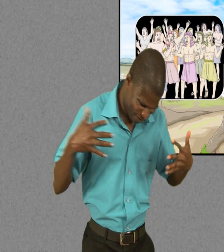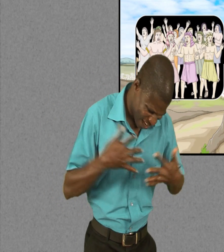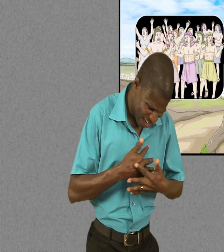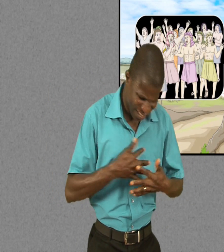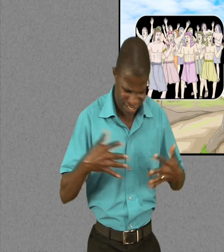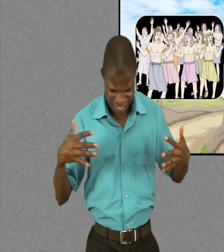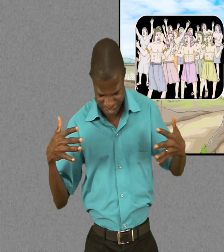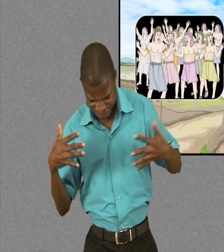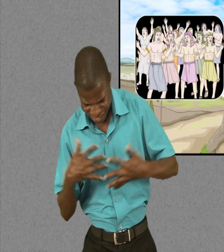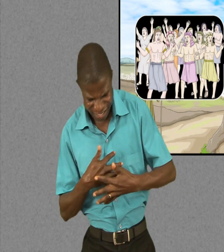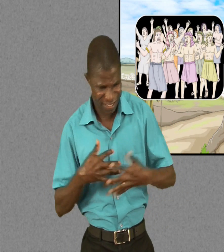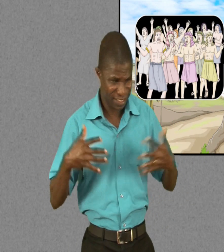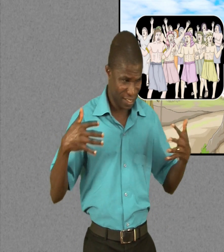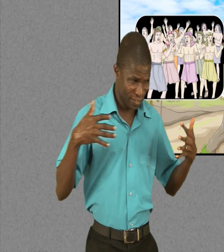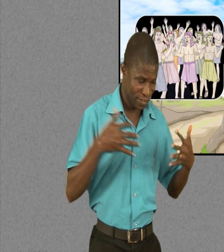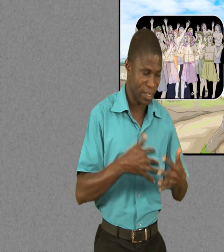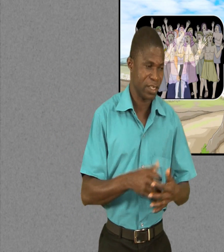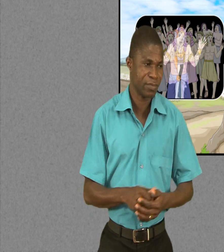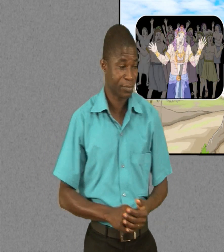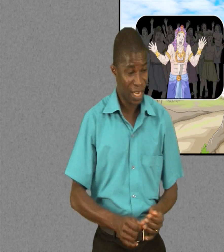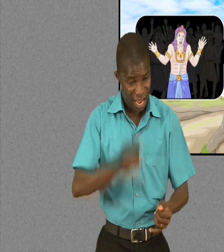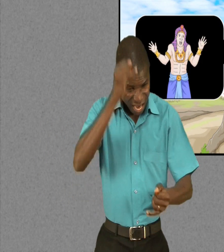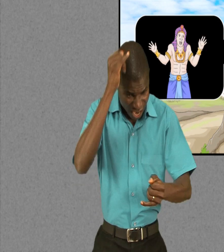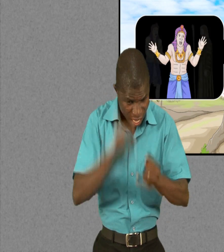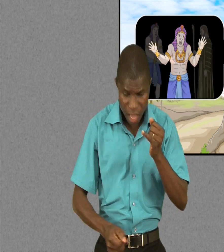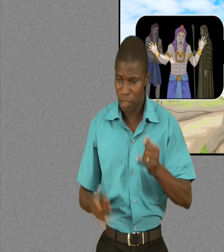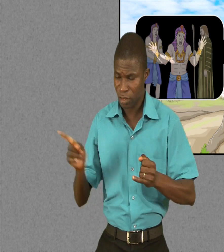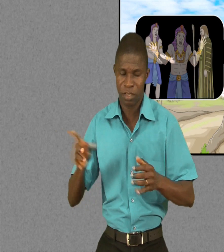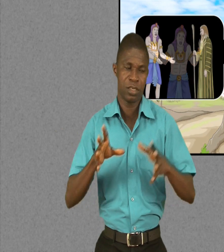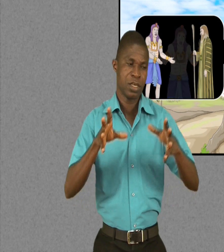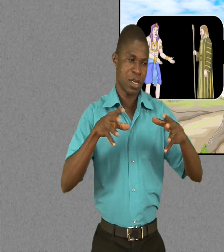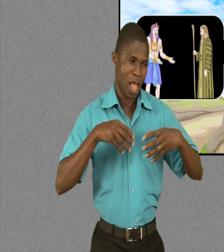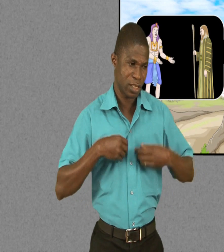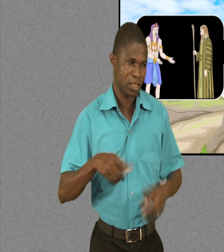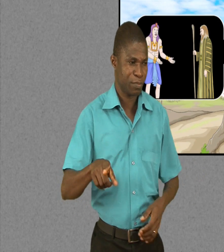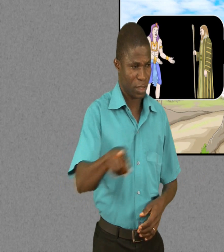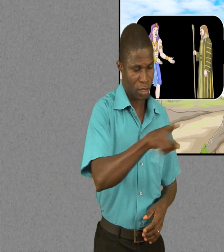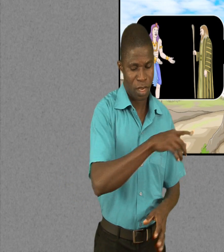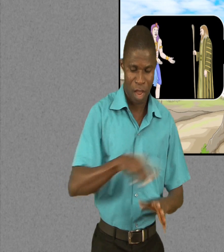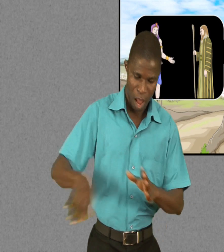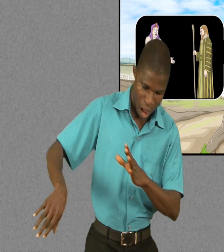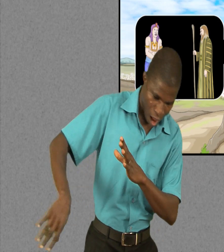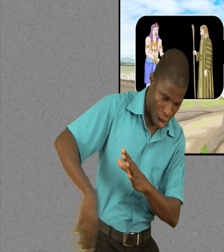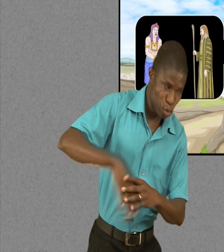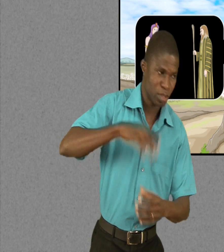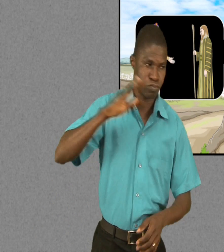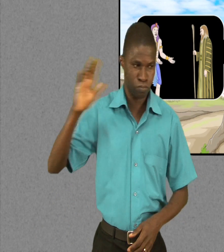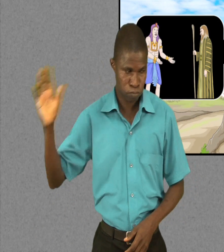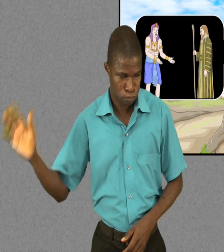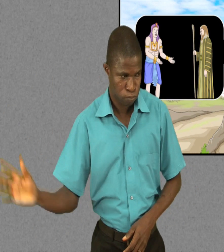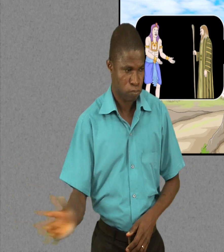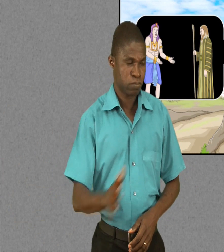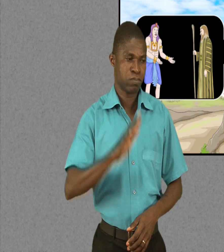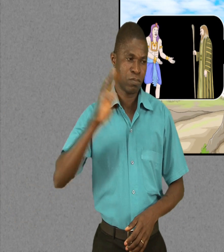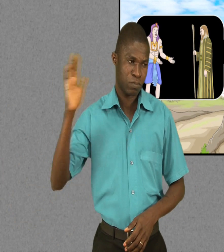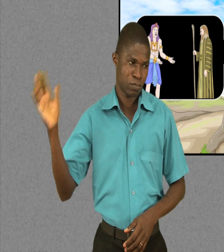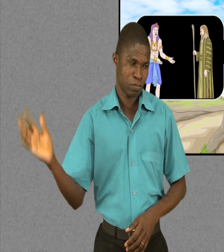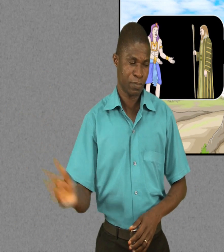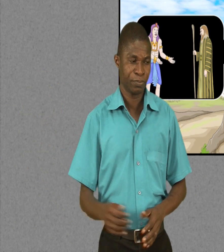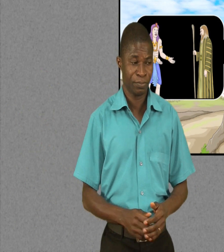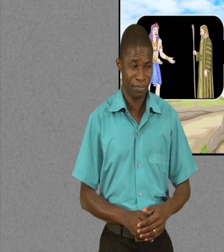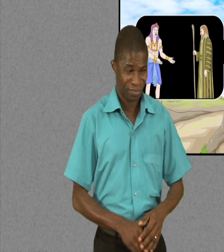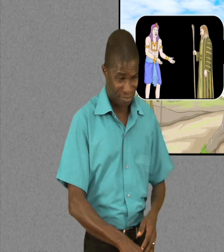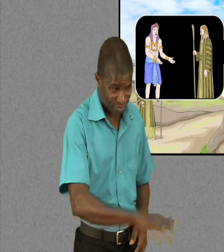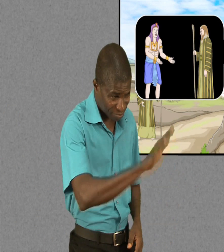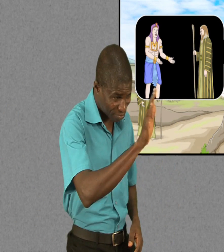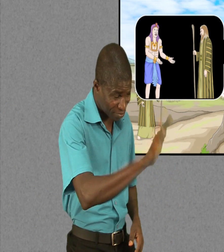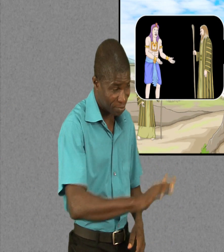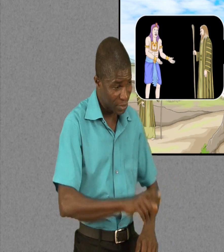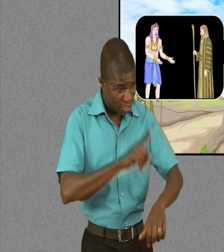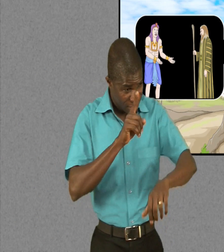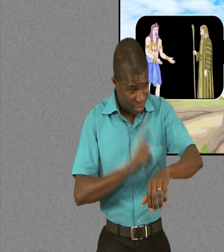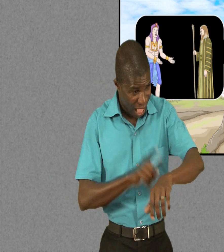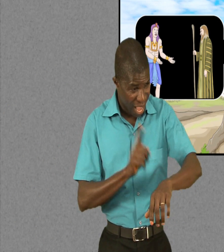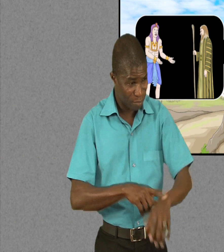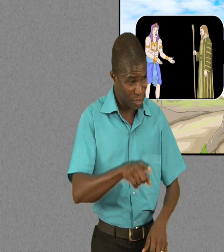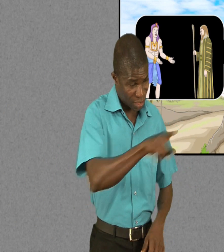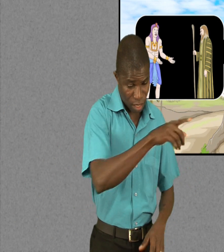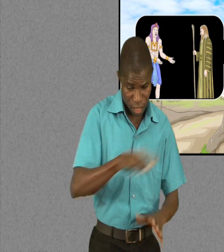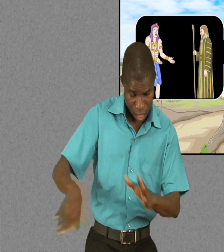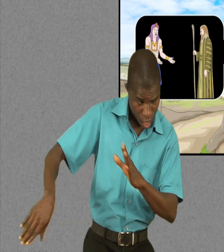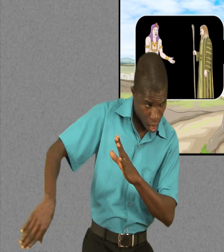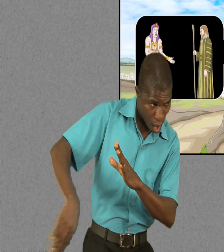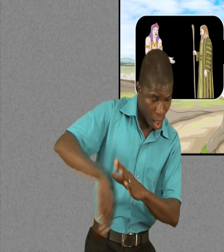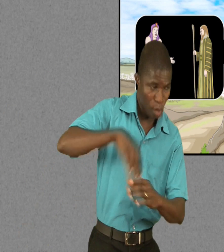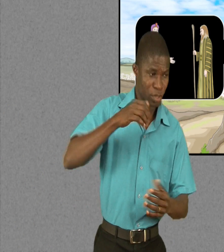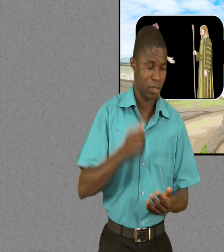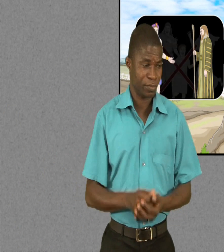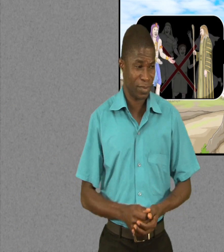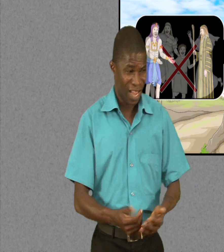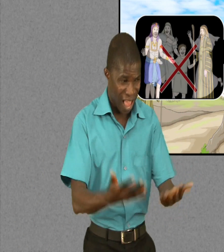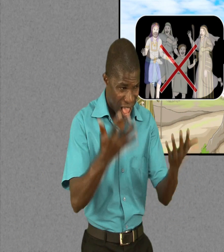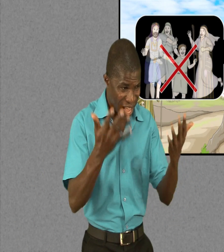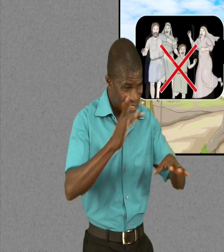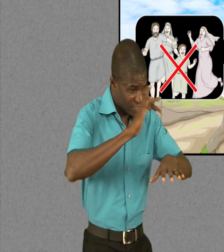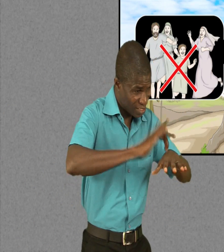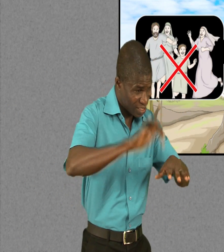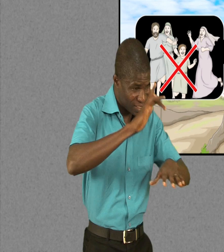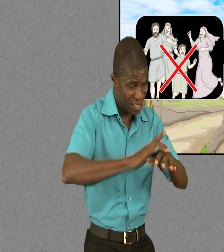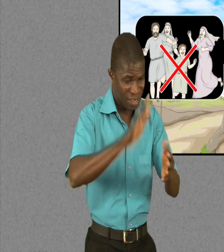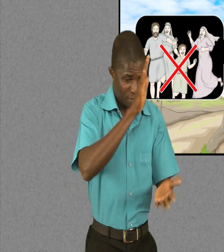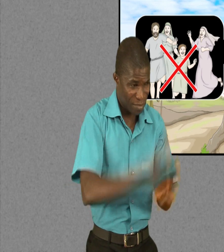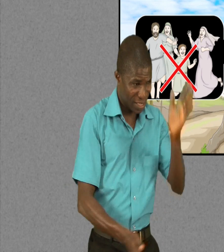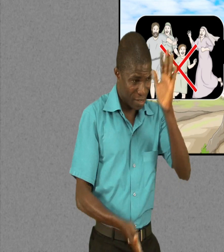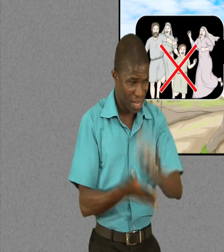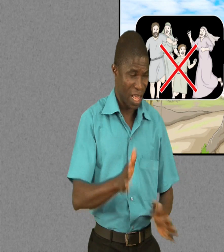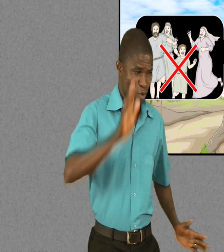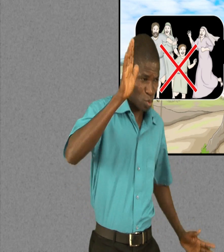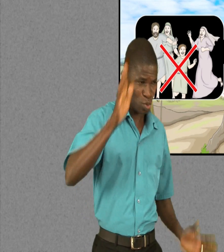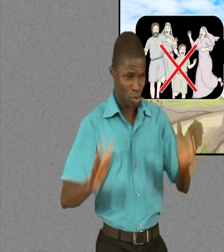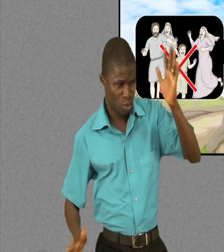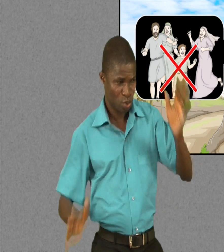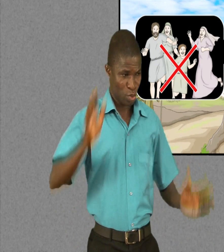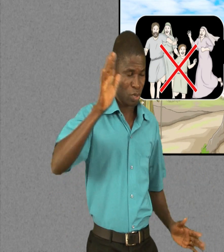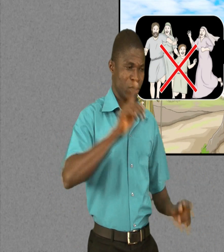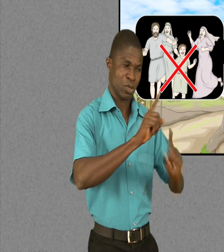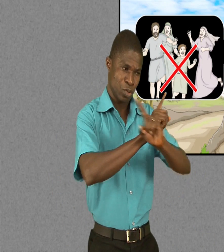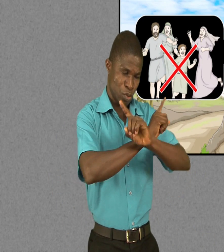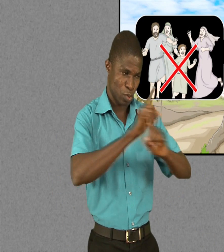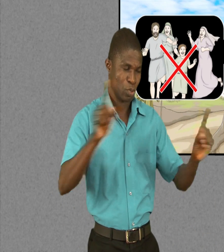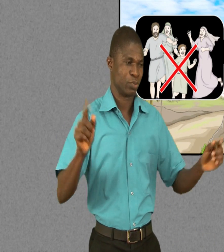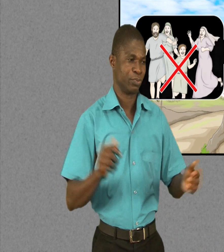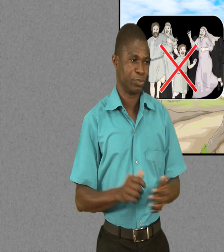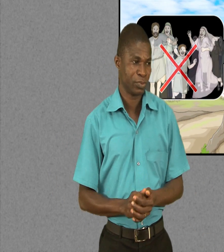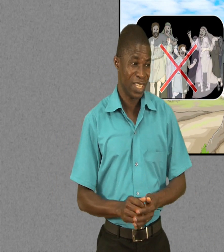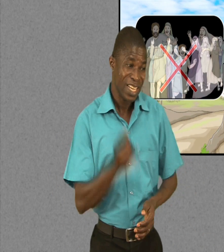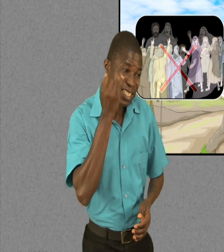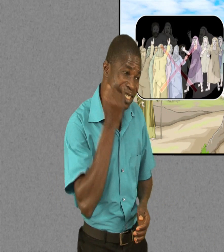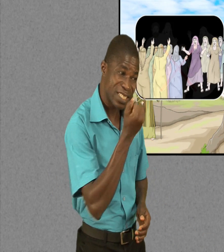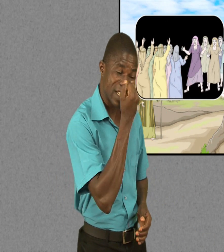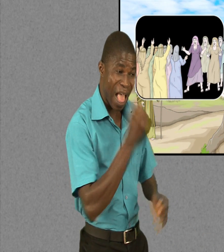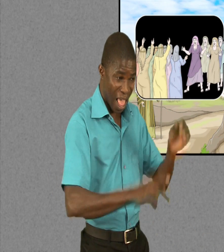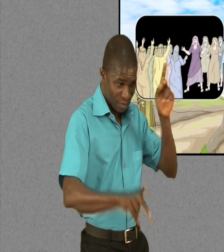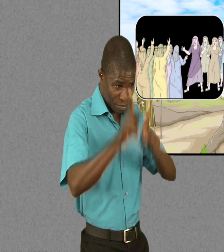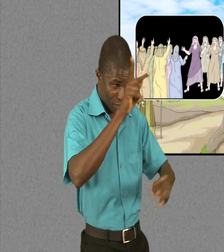And after that, he will release you. And I will grant this people such favor in the sight of the Egyptians that when you leave, you will not go away empty-handed.